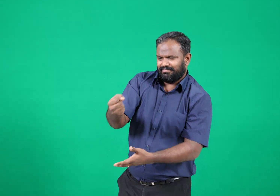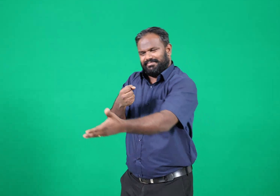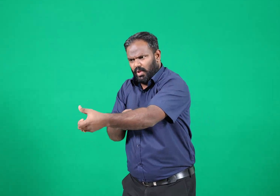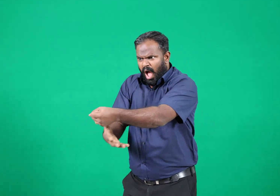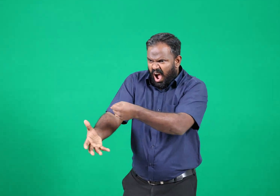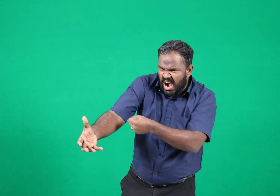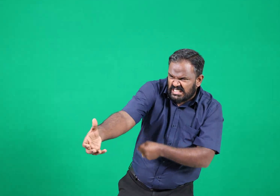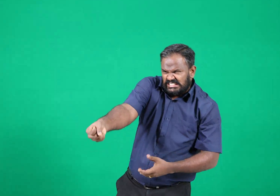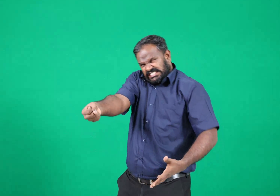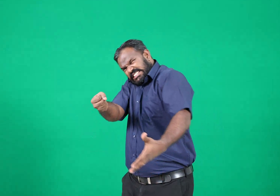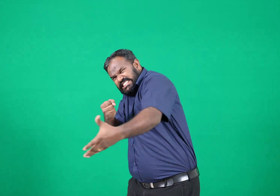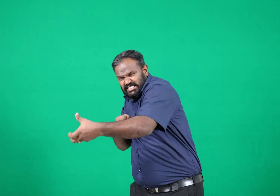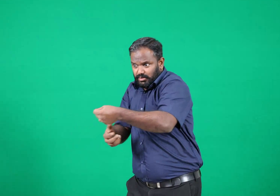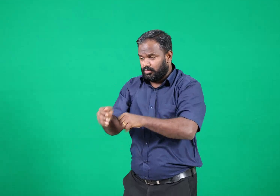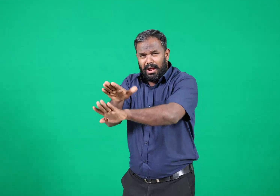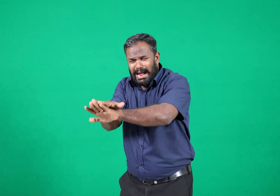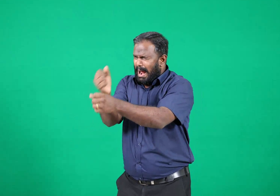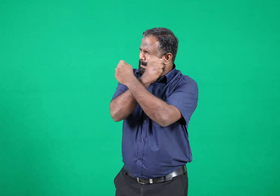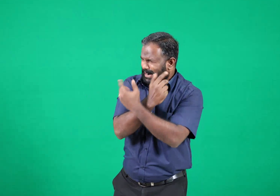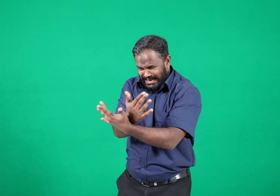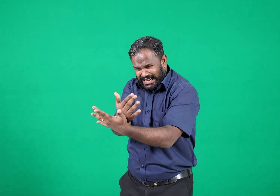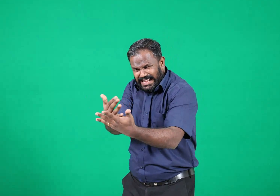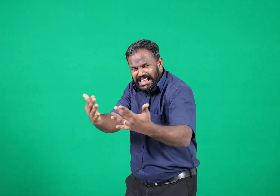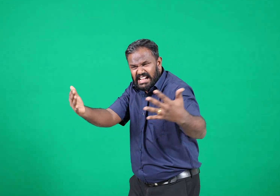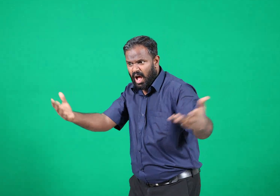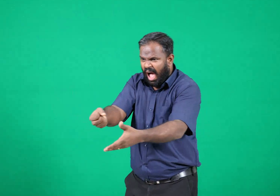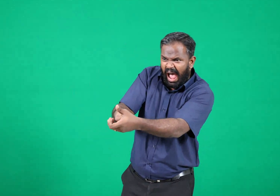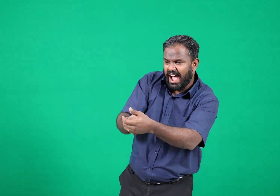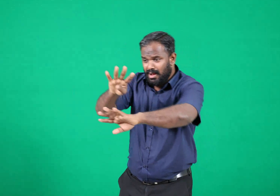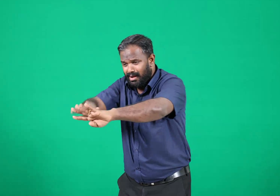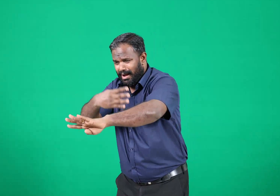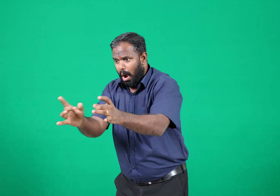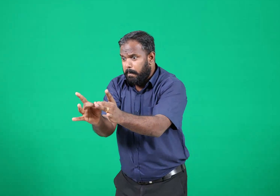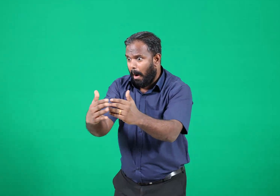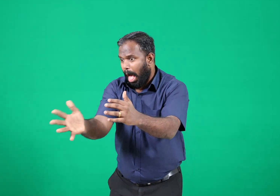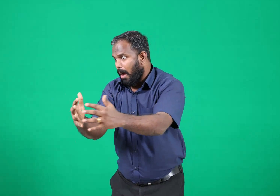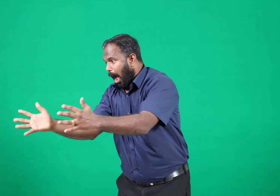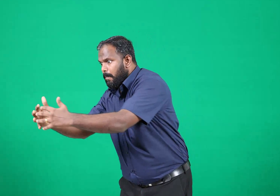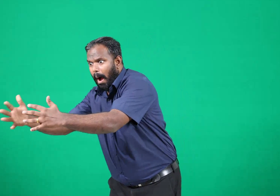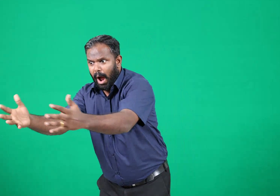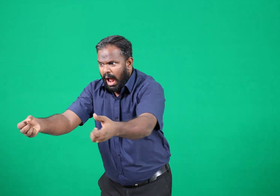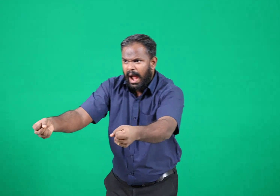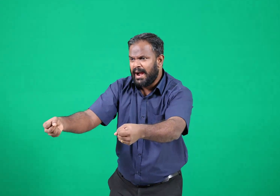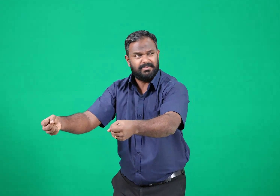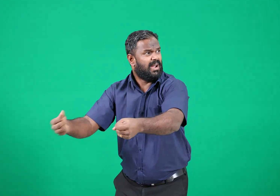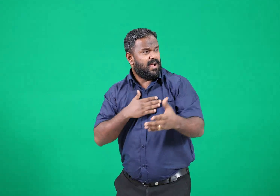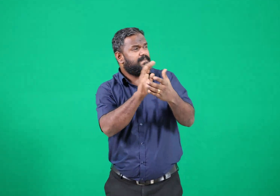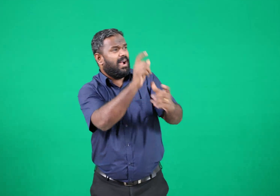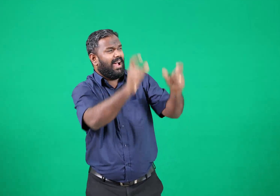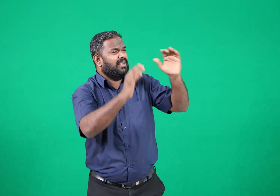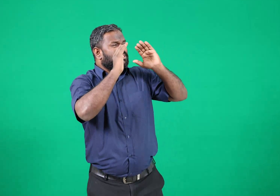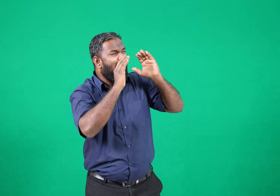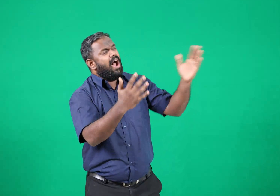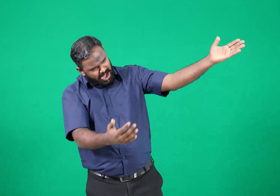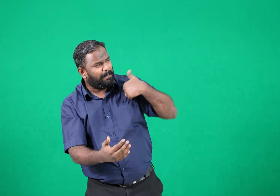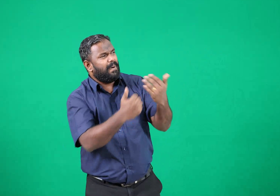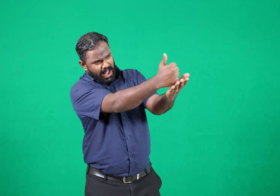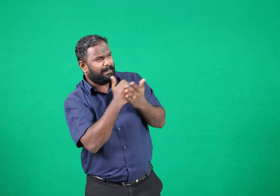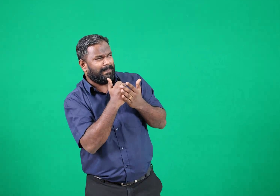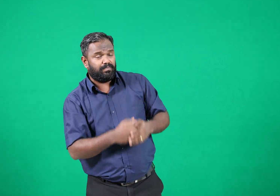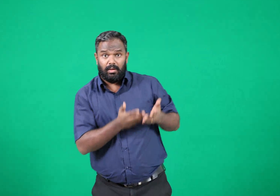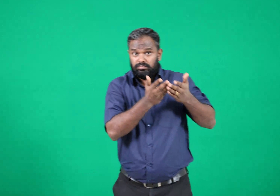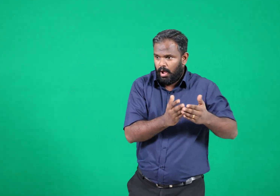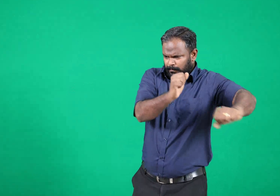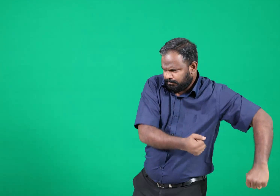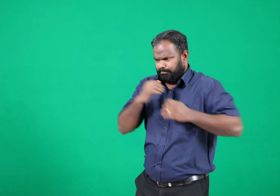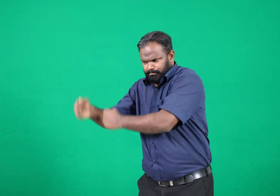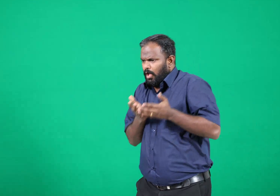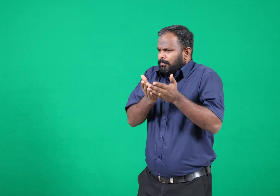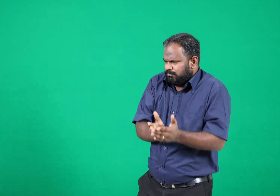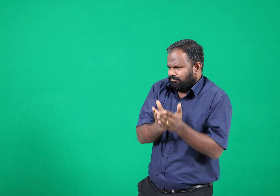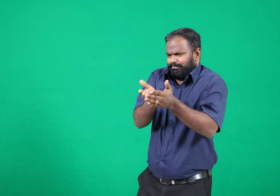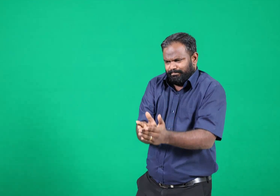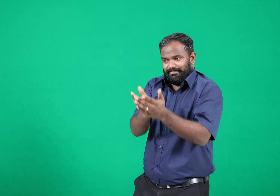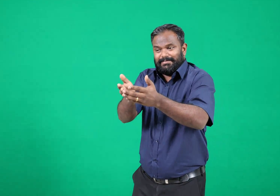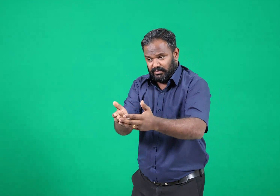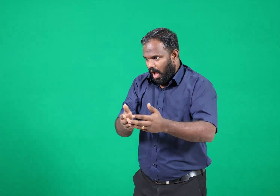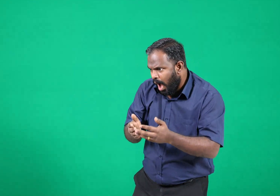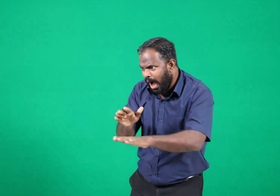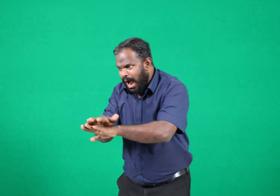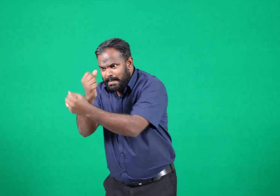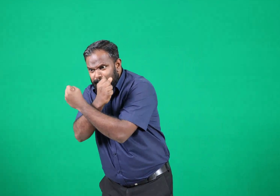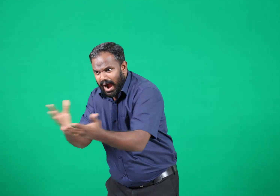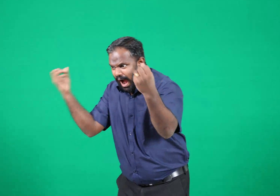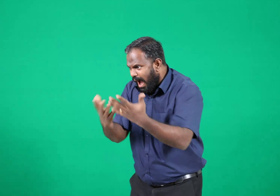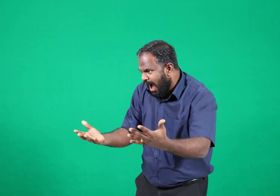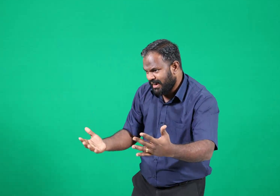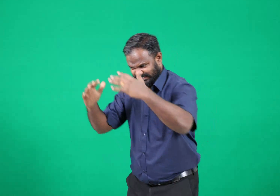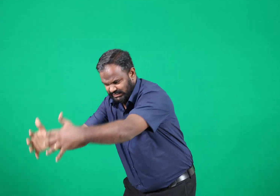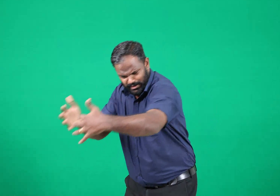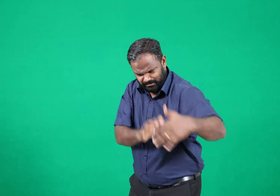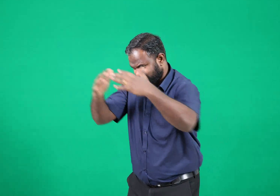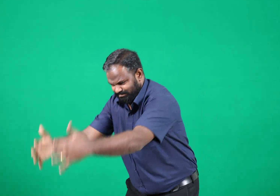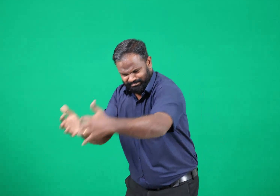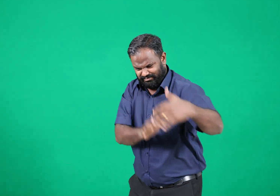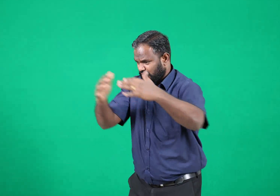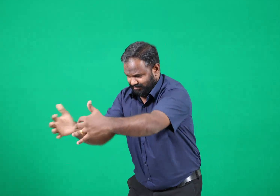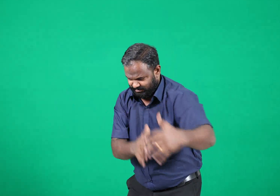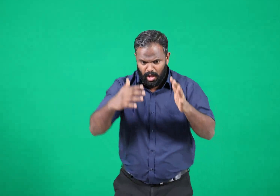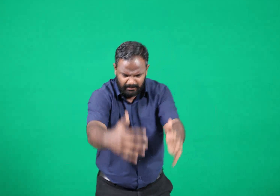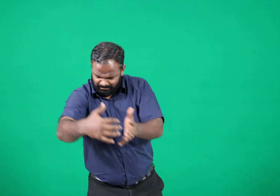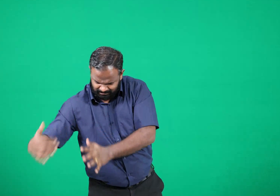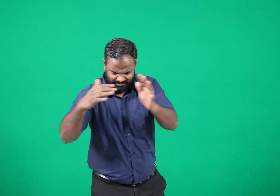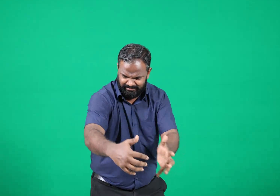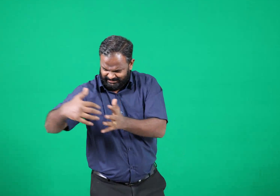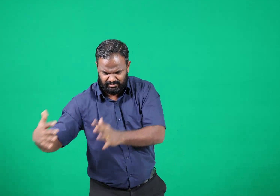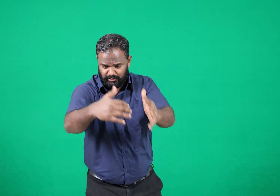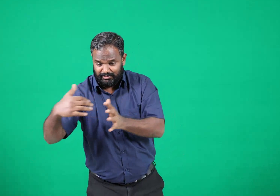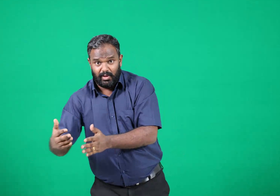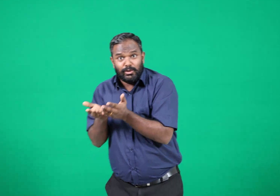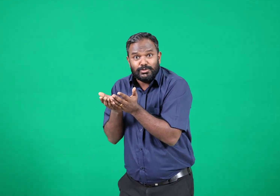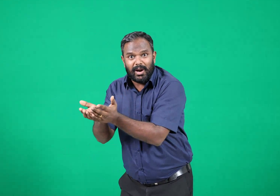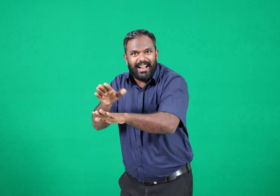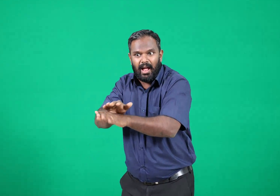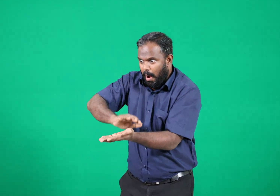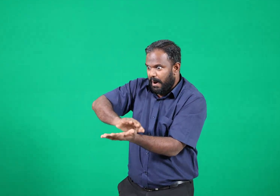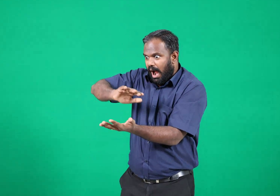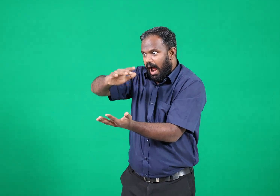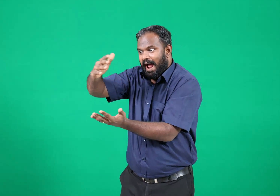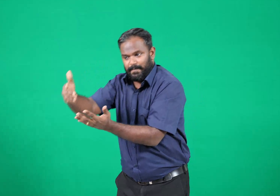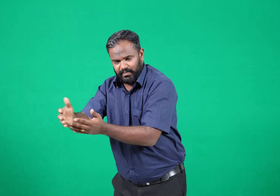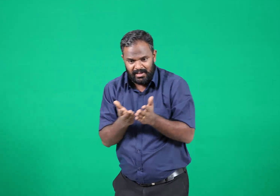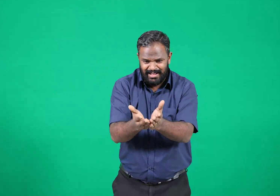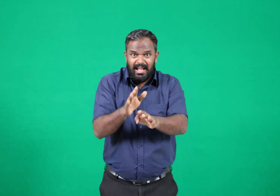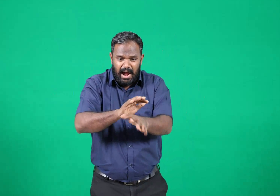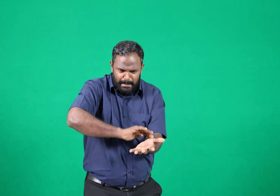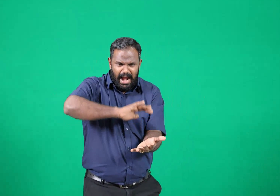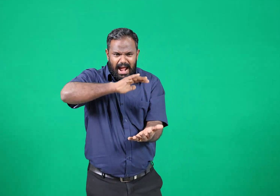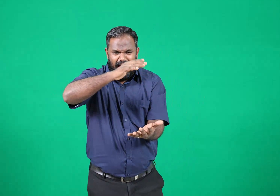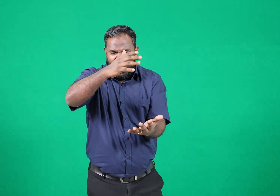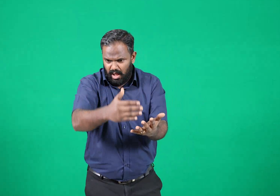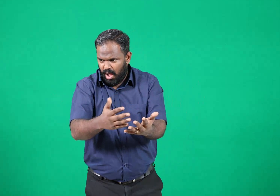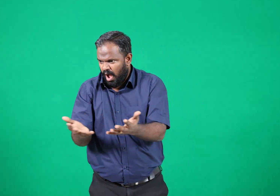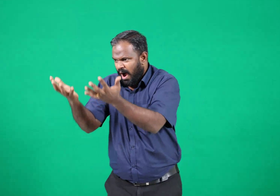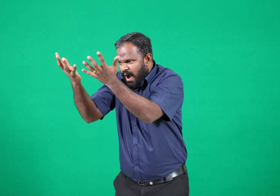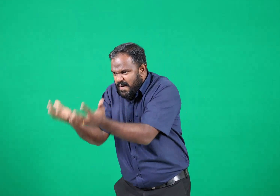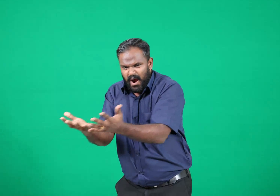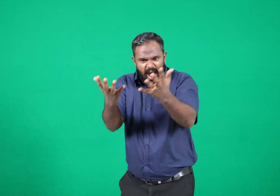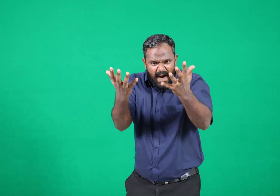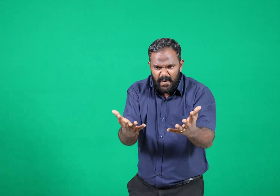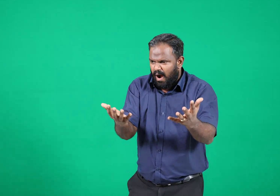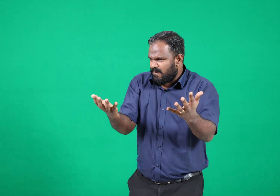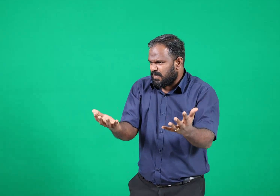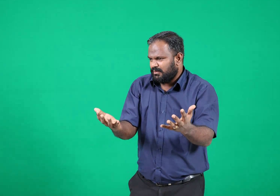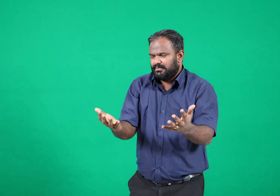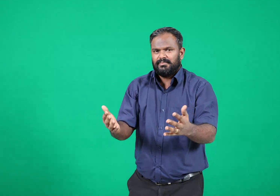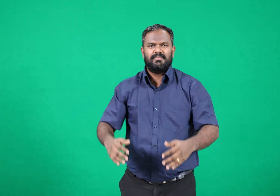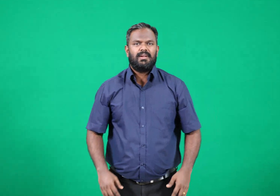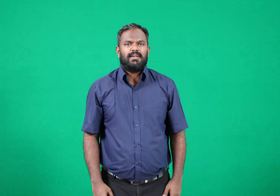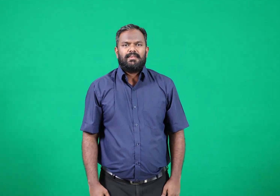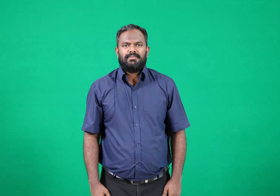So they signaled to their partners in the other boat to come and help them, and they came and filled both boats so full that they began to sink.